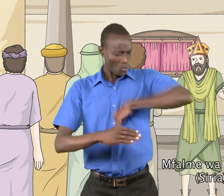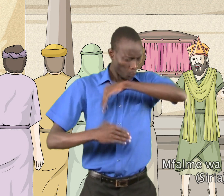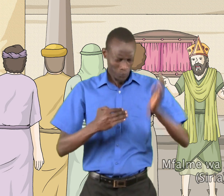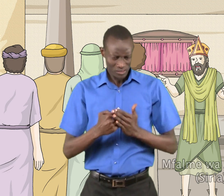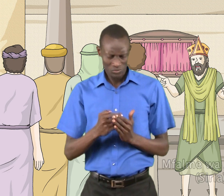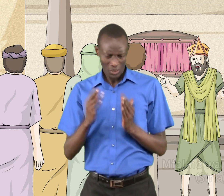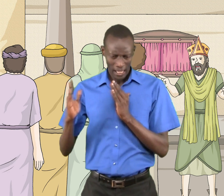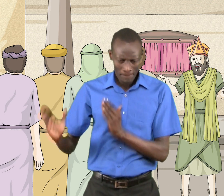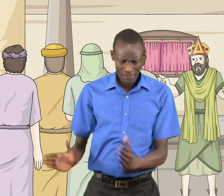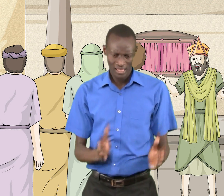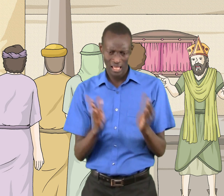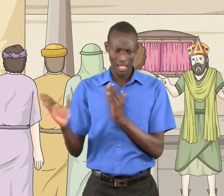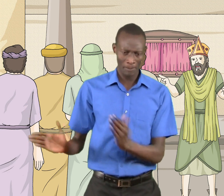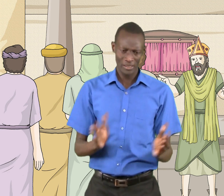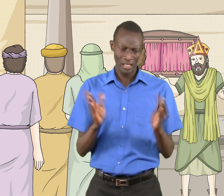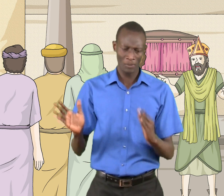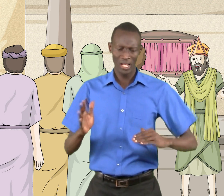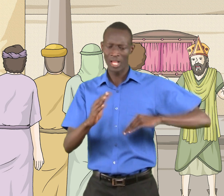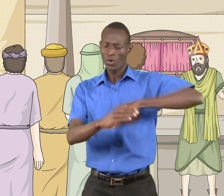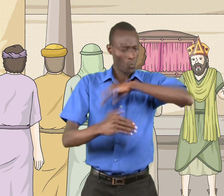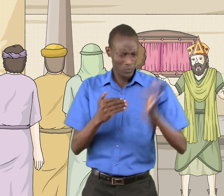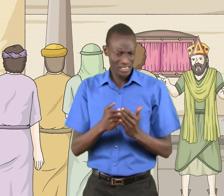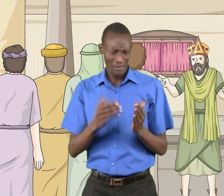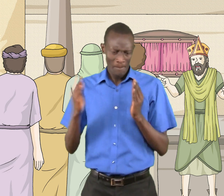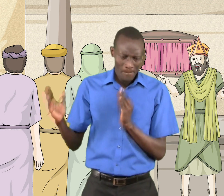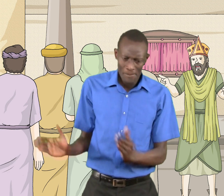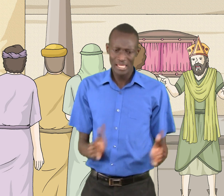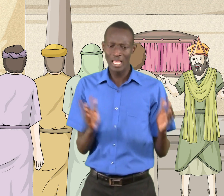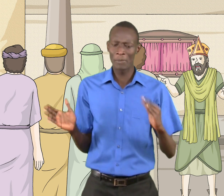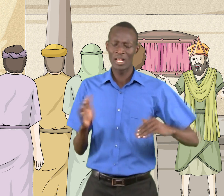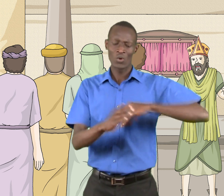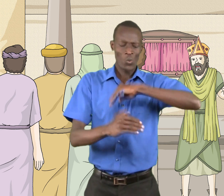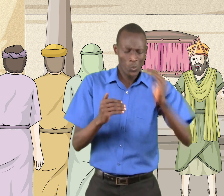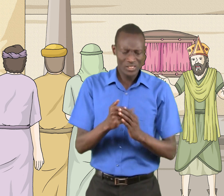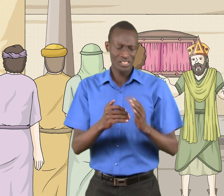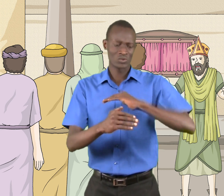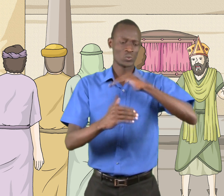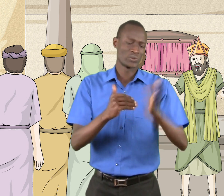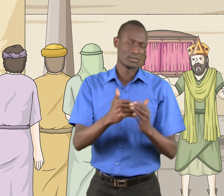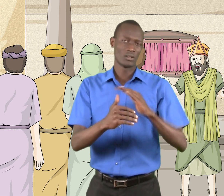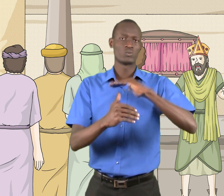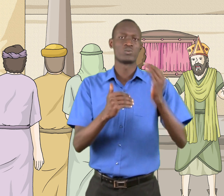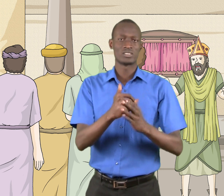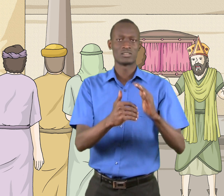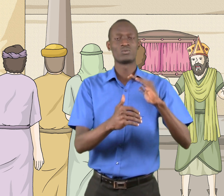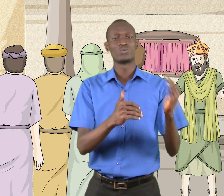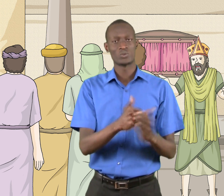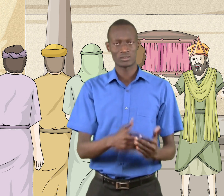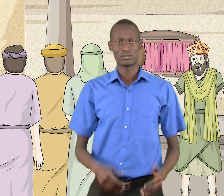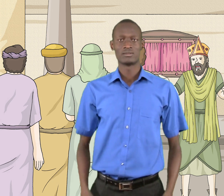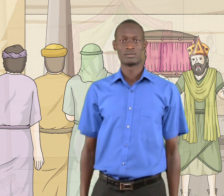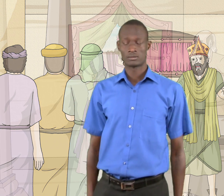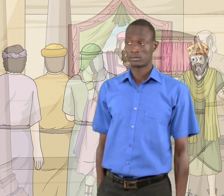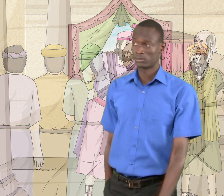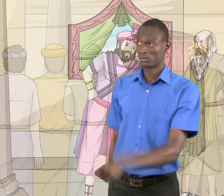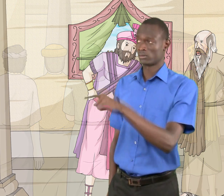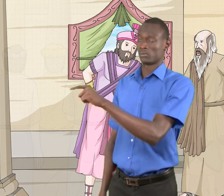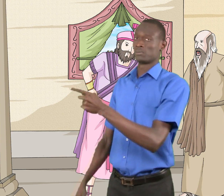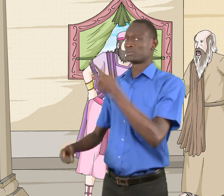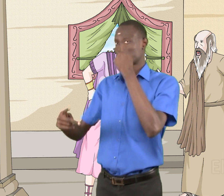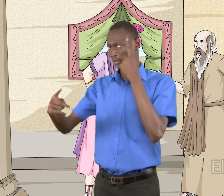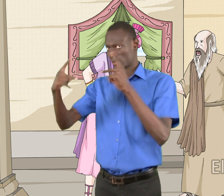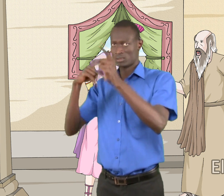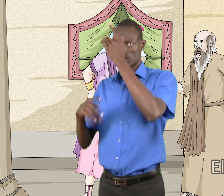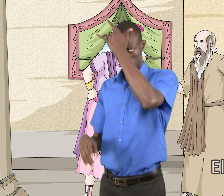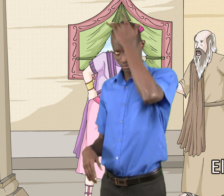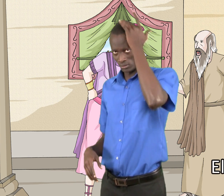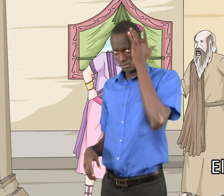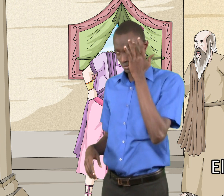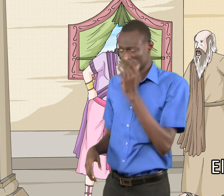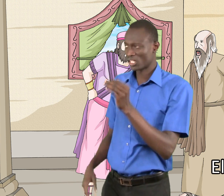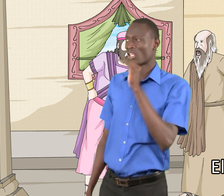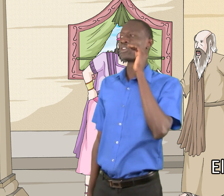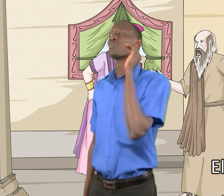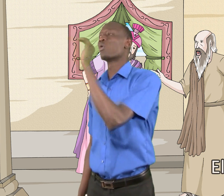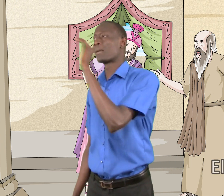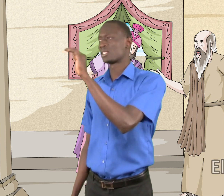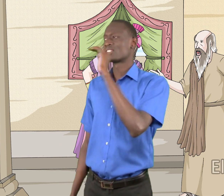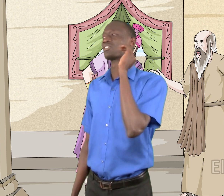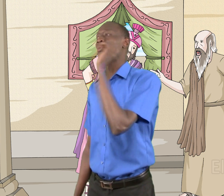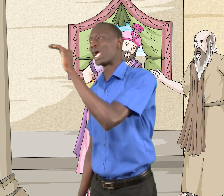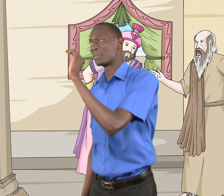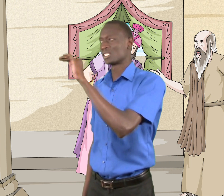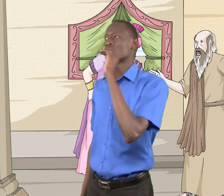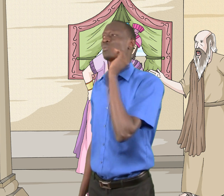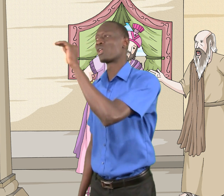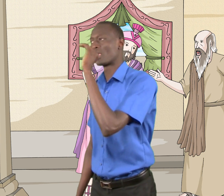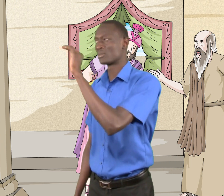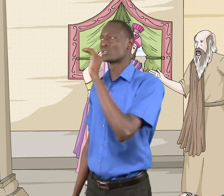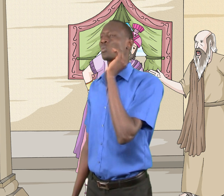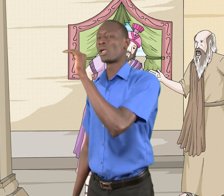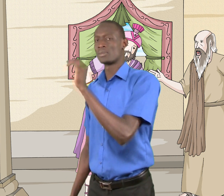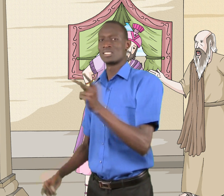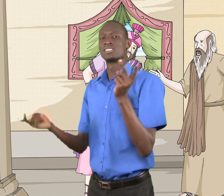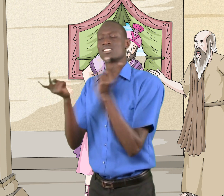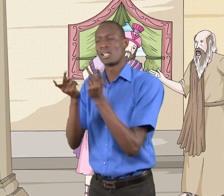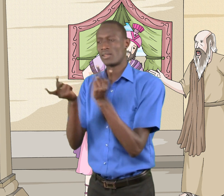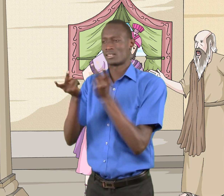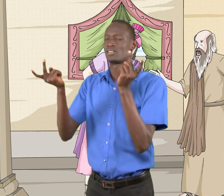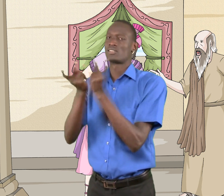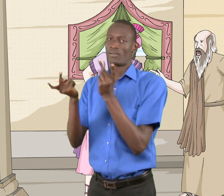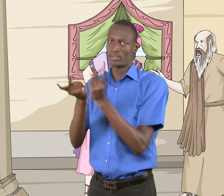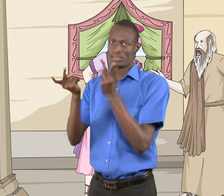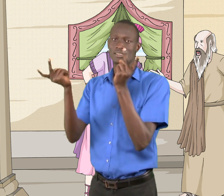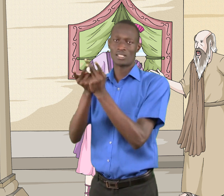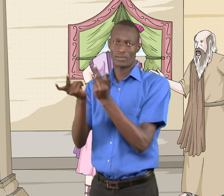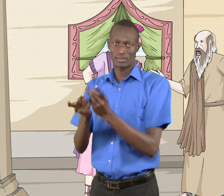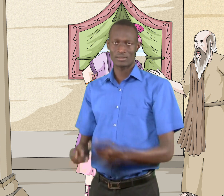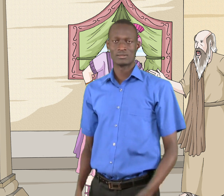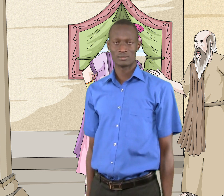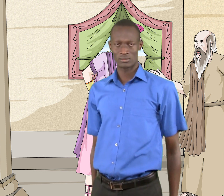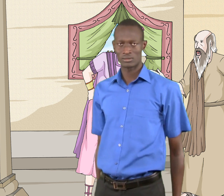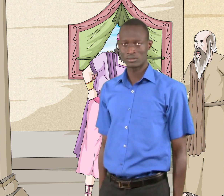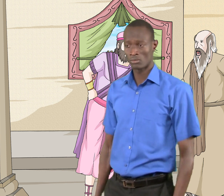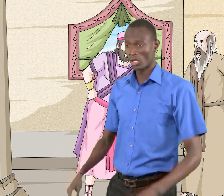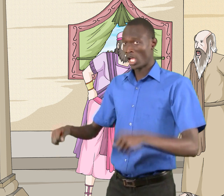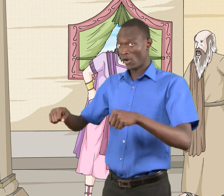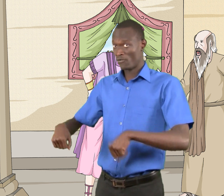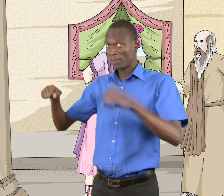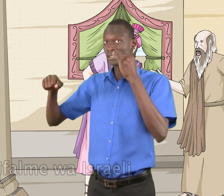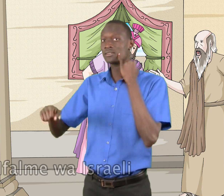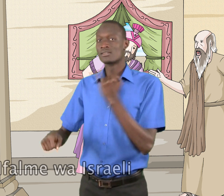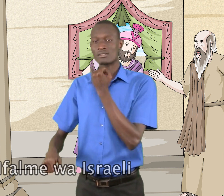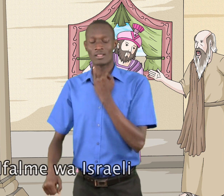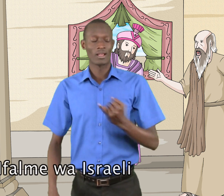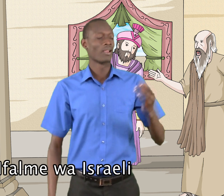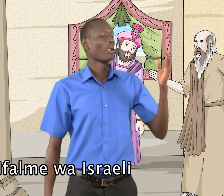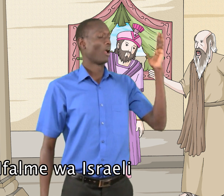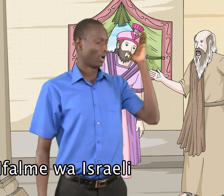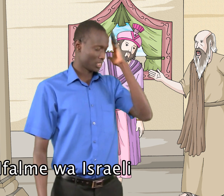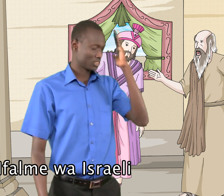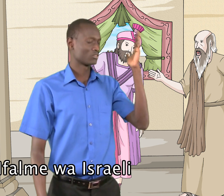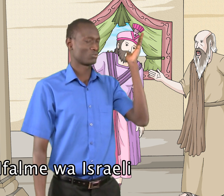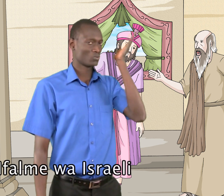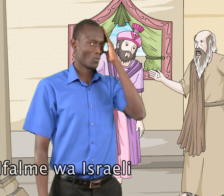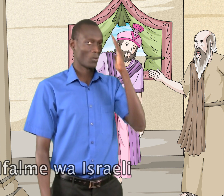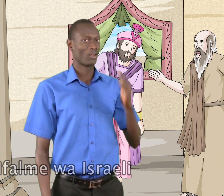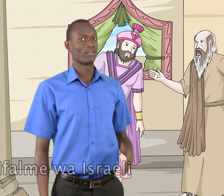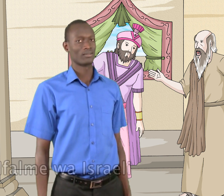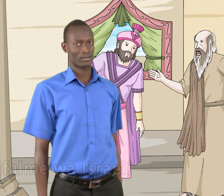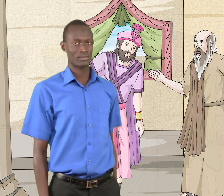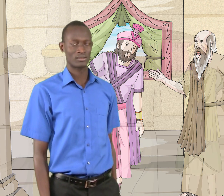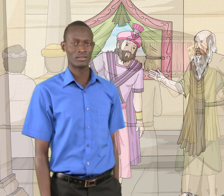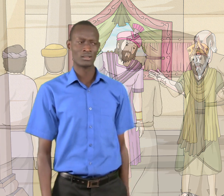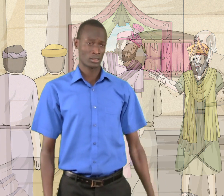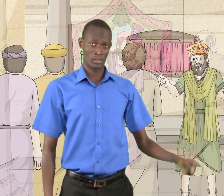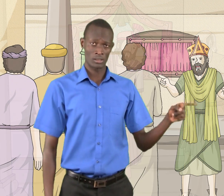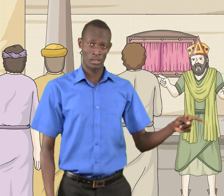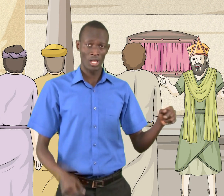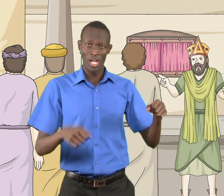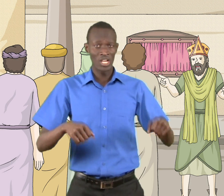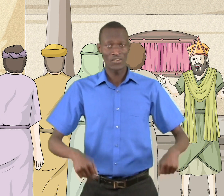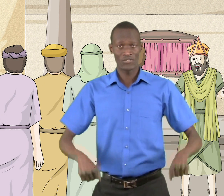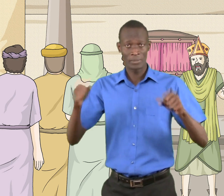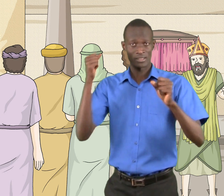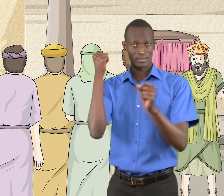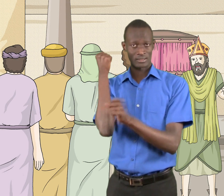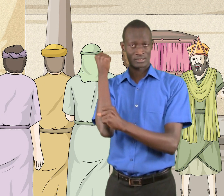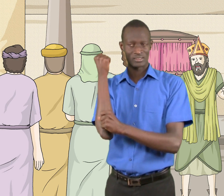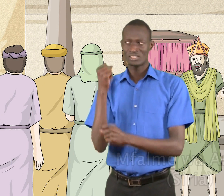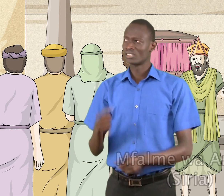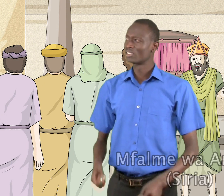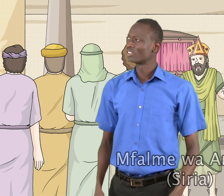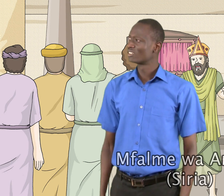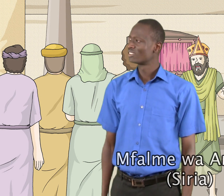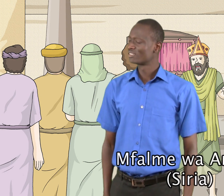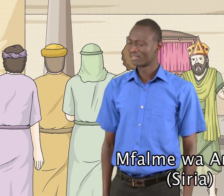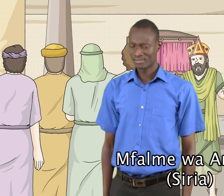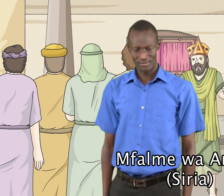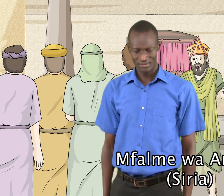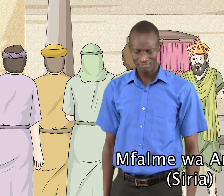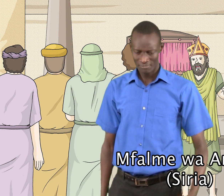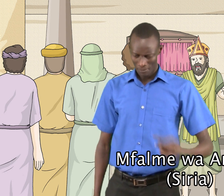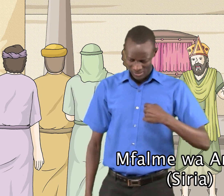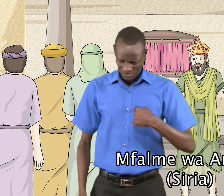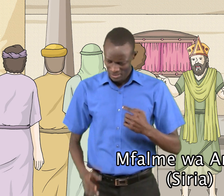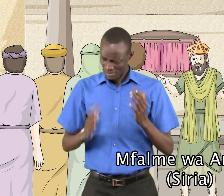Time and again Elisha warned the king, so that he was on his guard in such places.